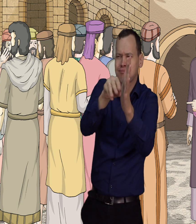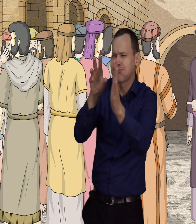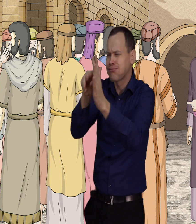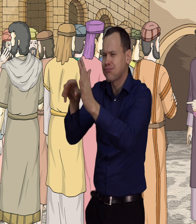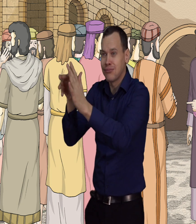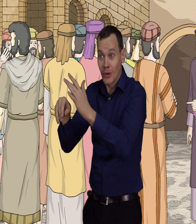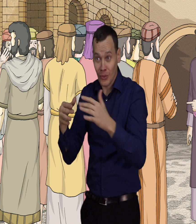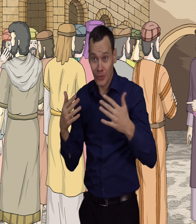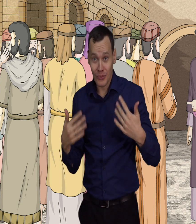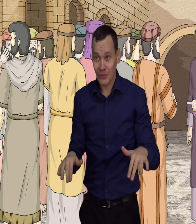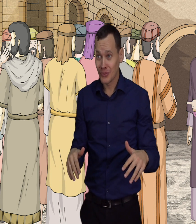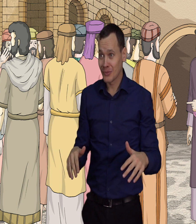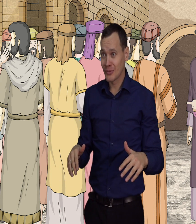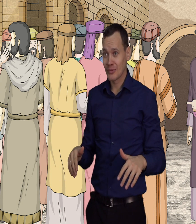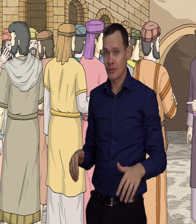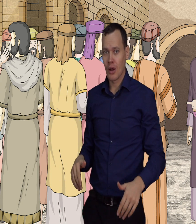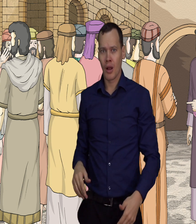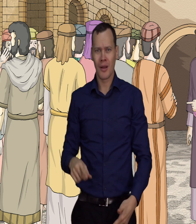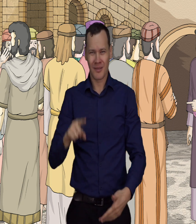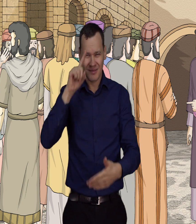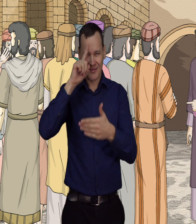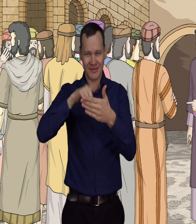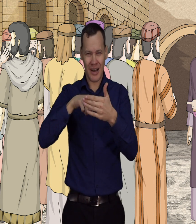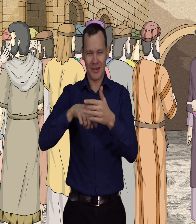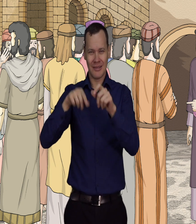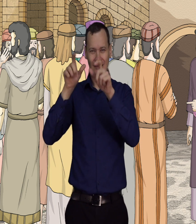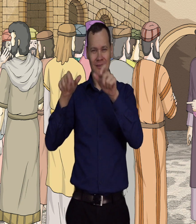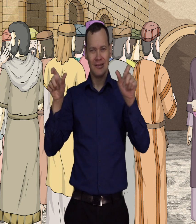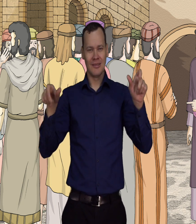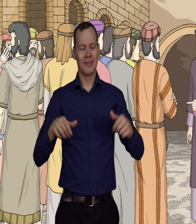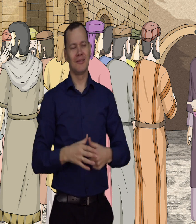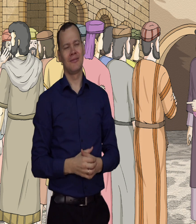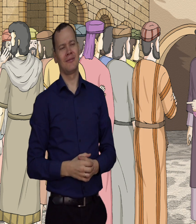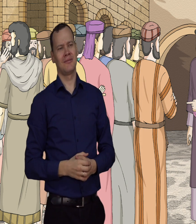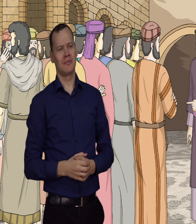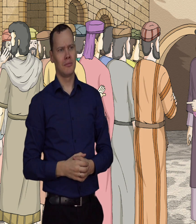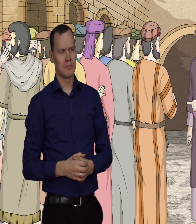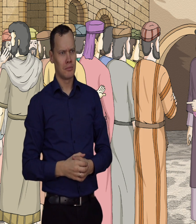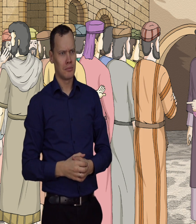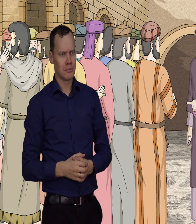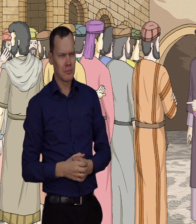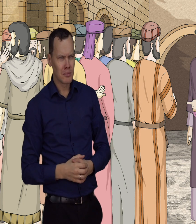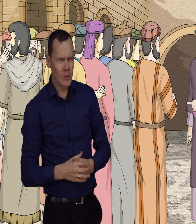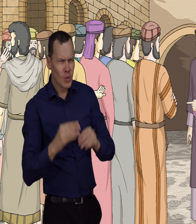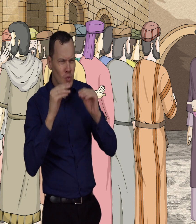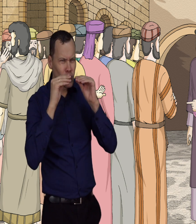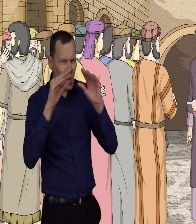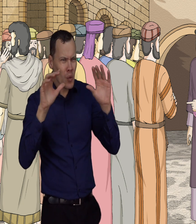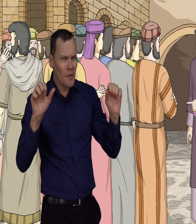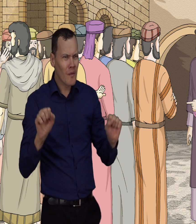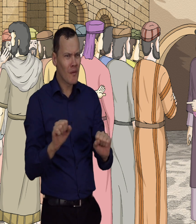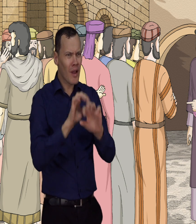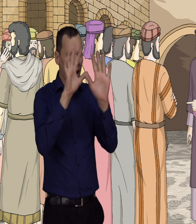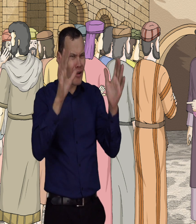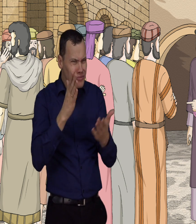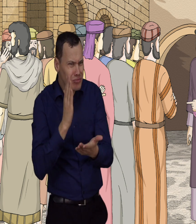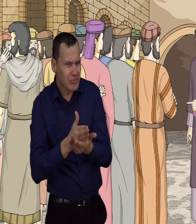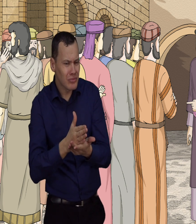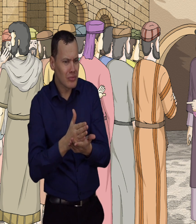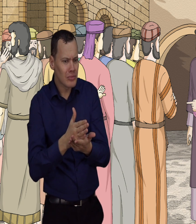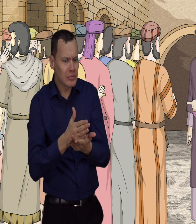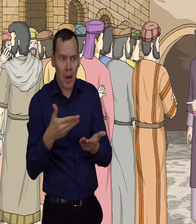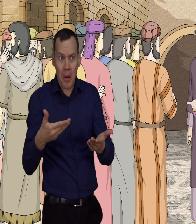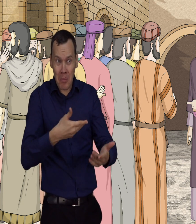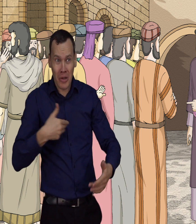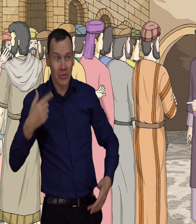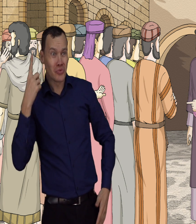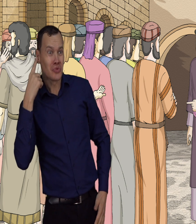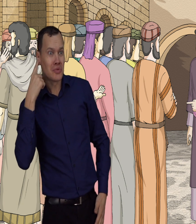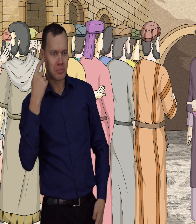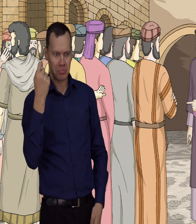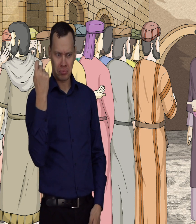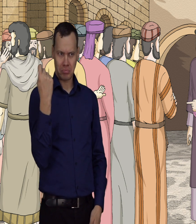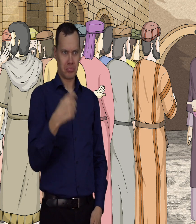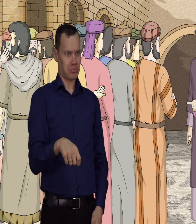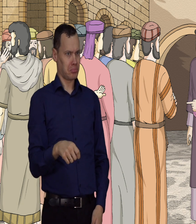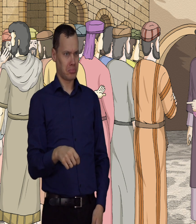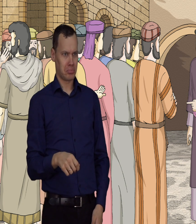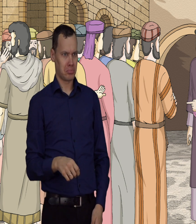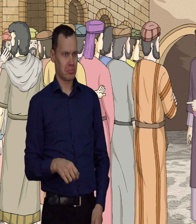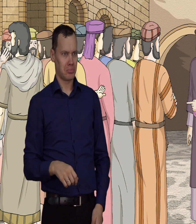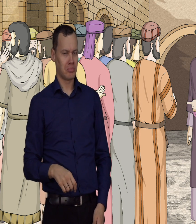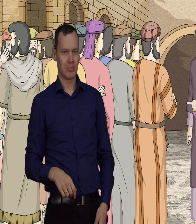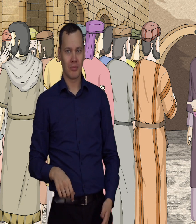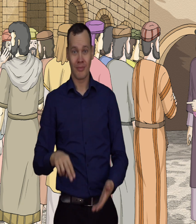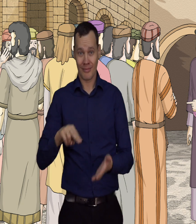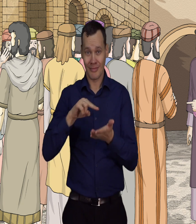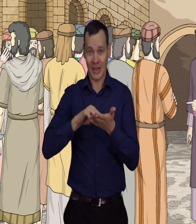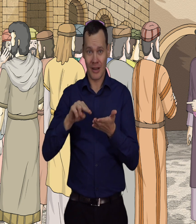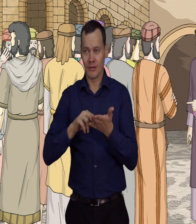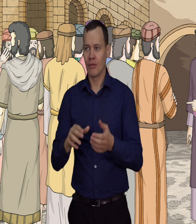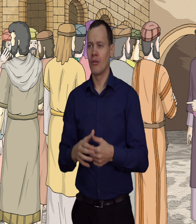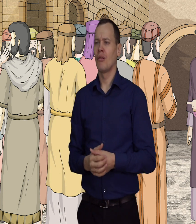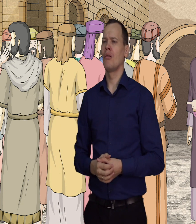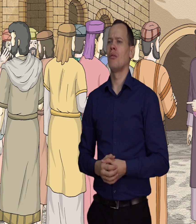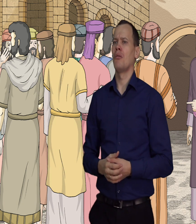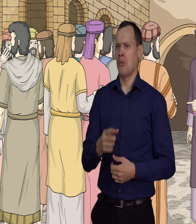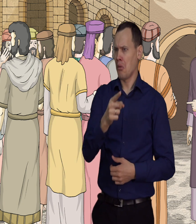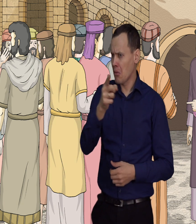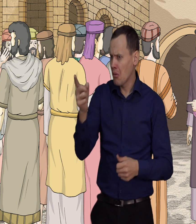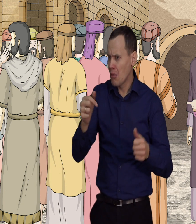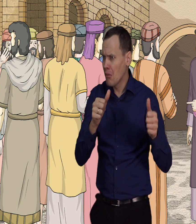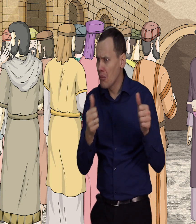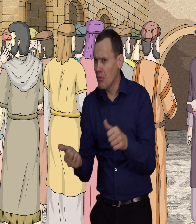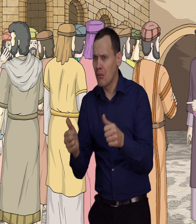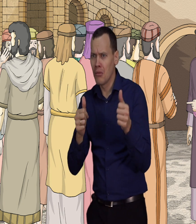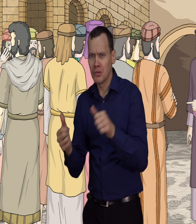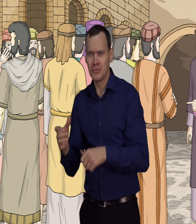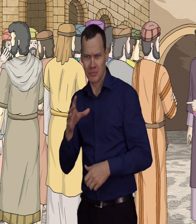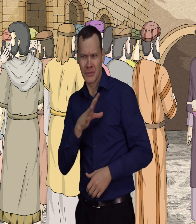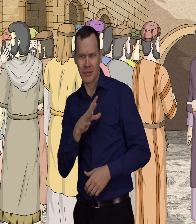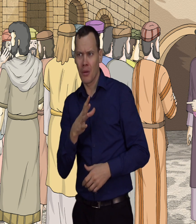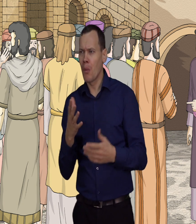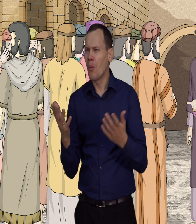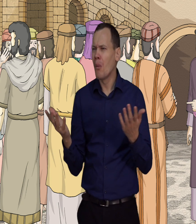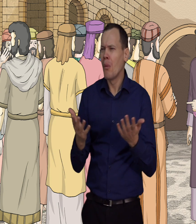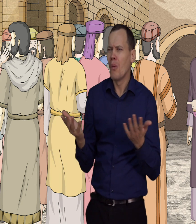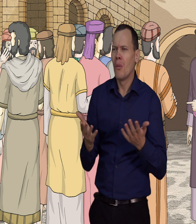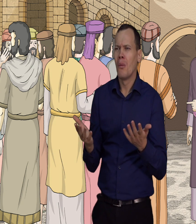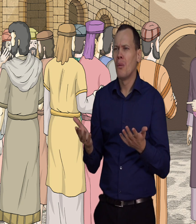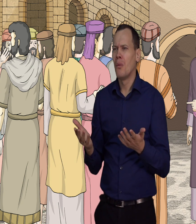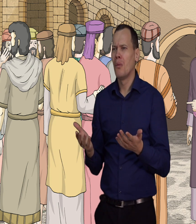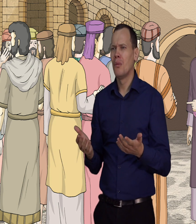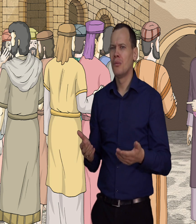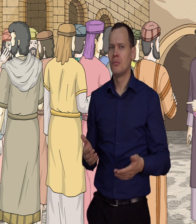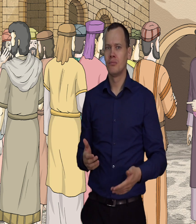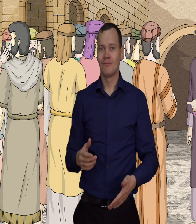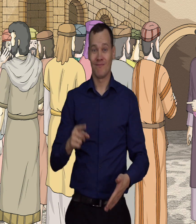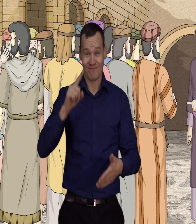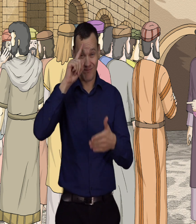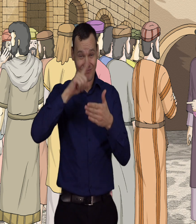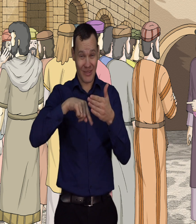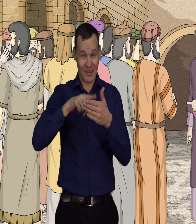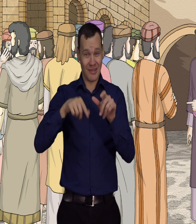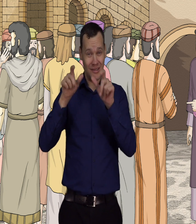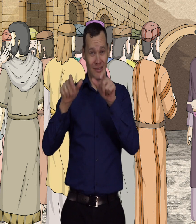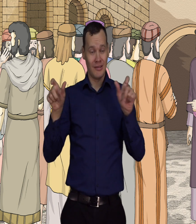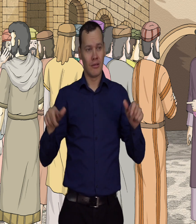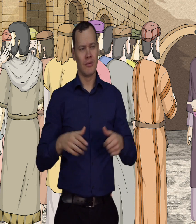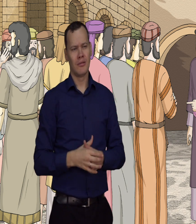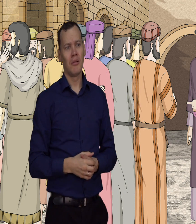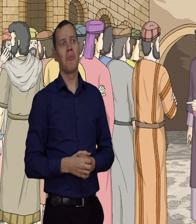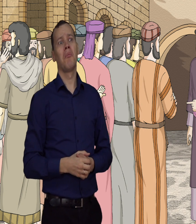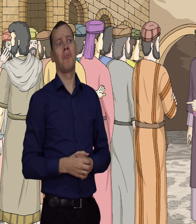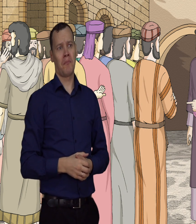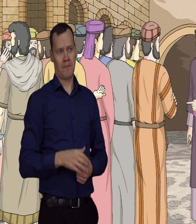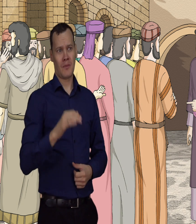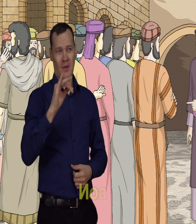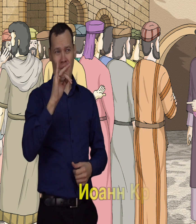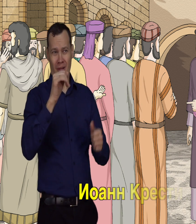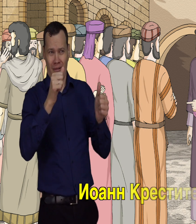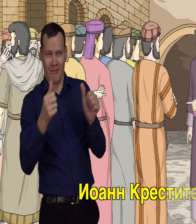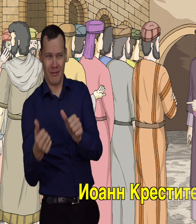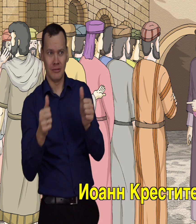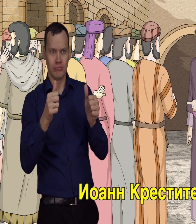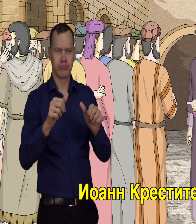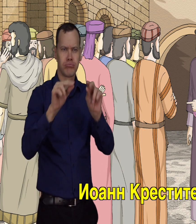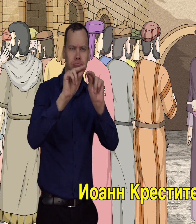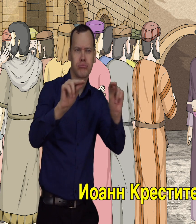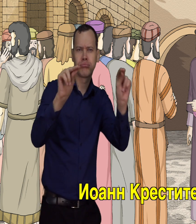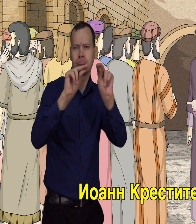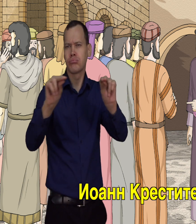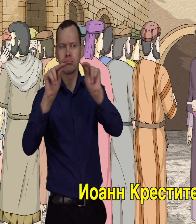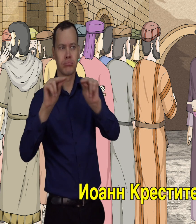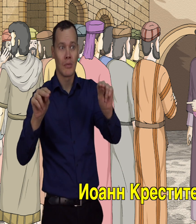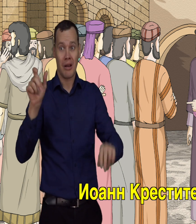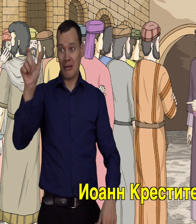“No,” they answered, “we have not even heard that there is a Holy Spirit.” “Into what, then, were you baptized?”